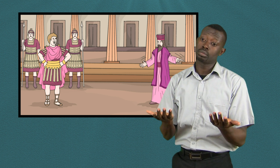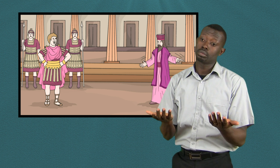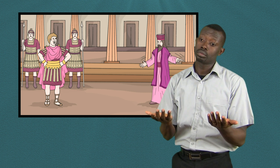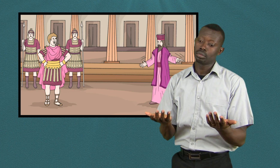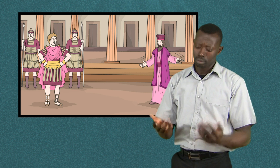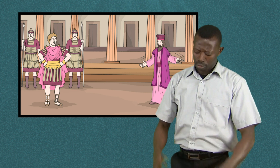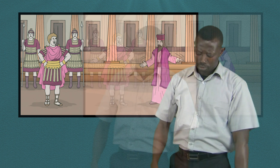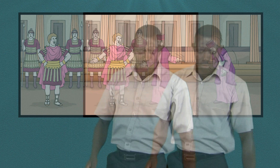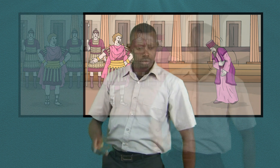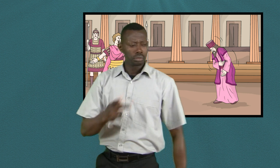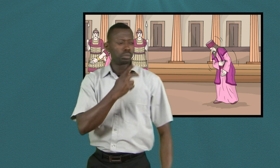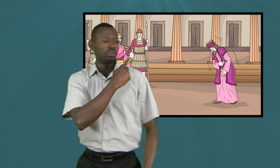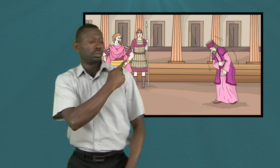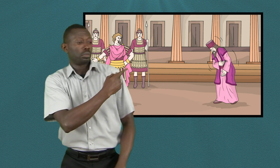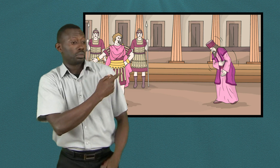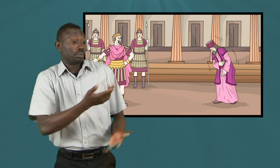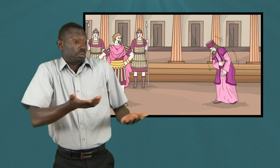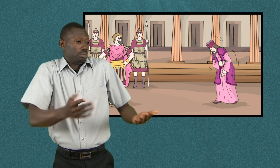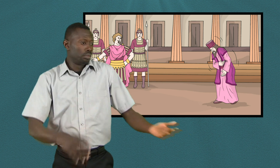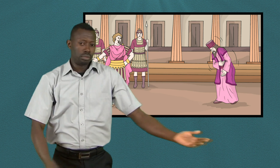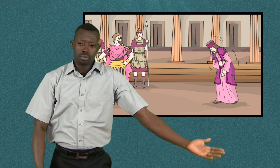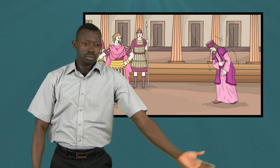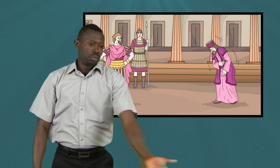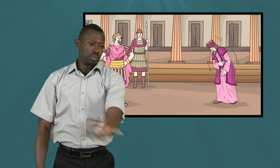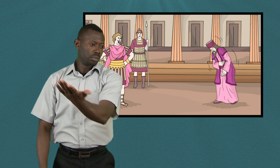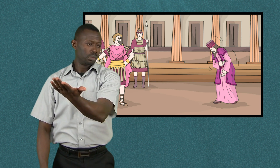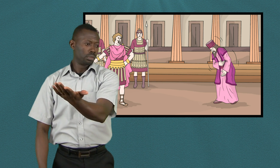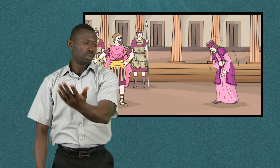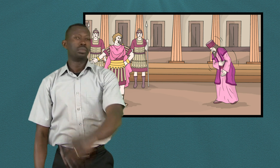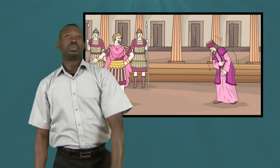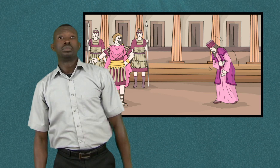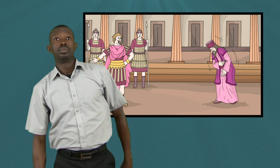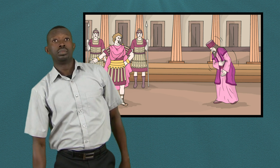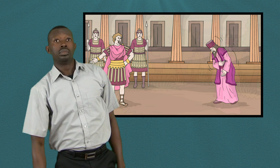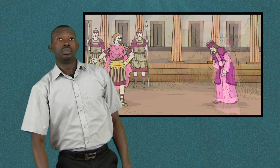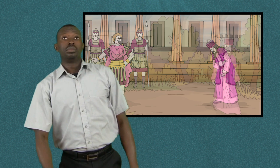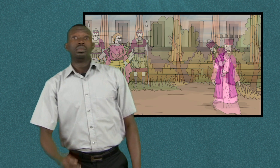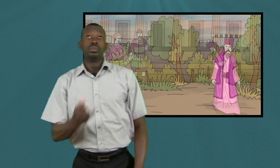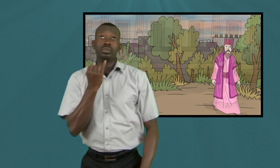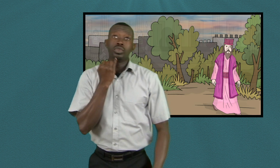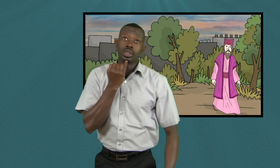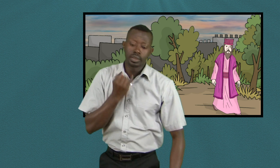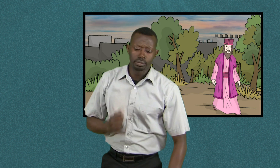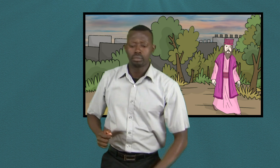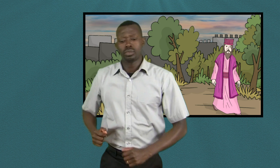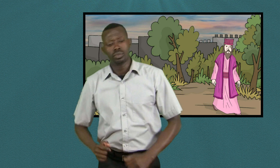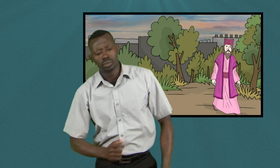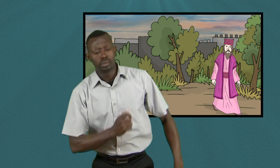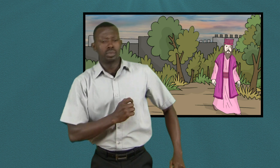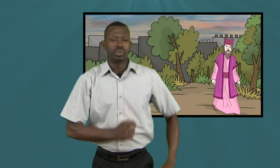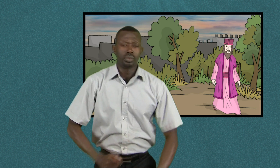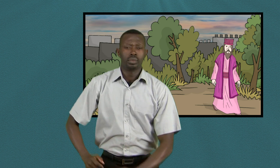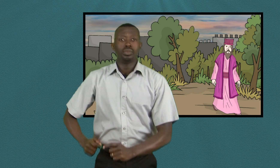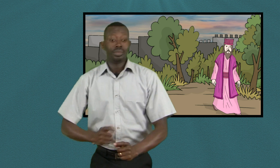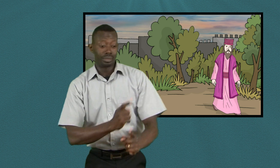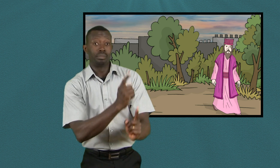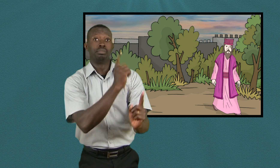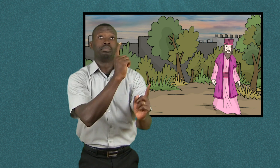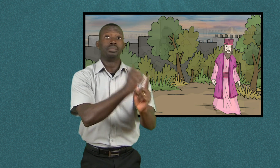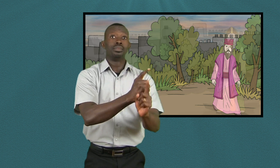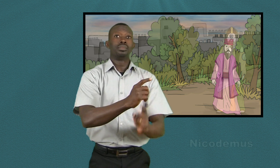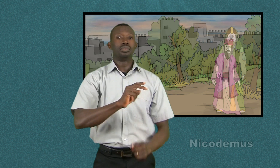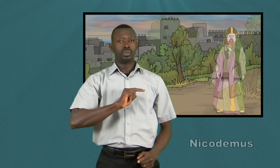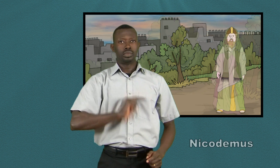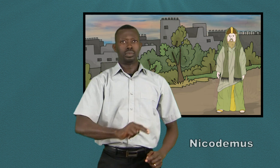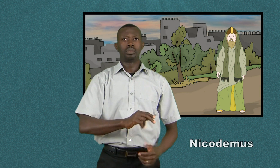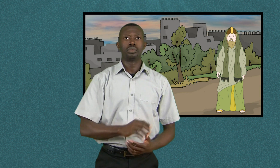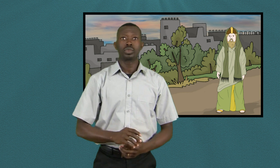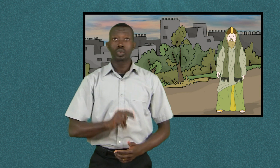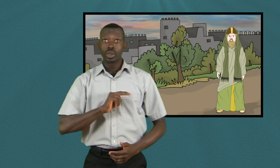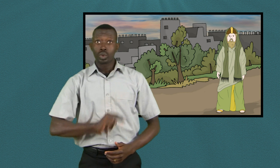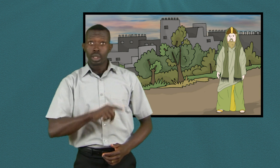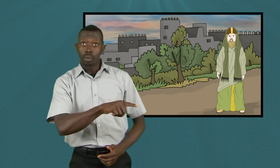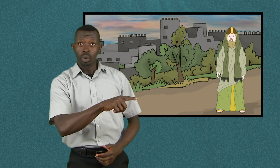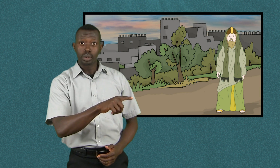Pilate gave him permission, so he came and removed His body.